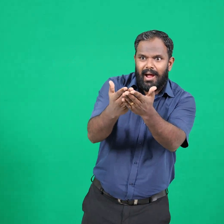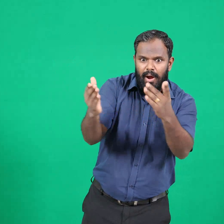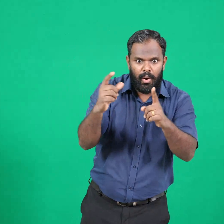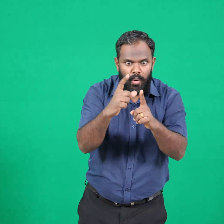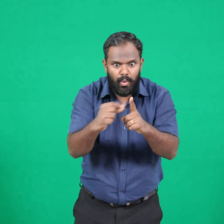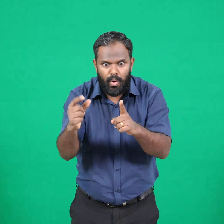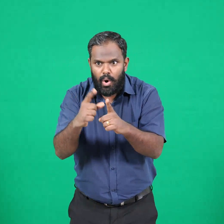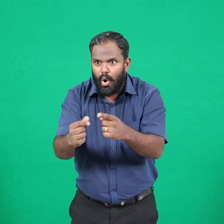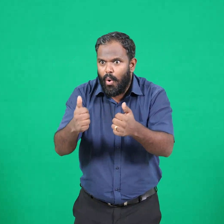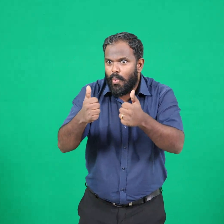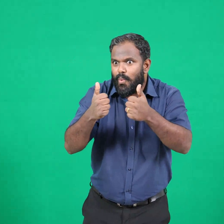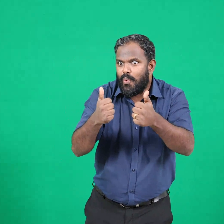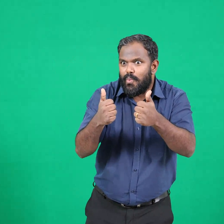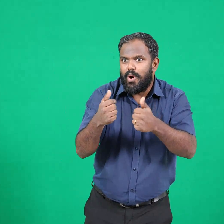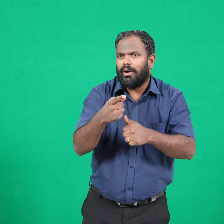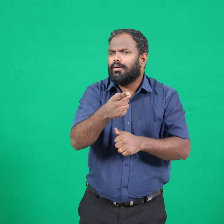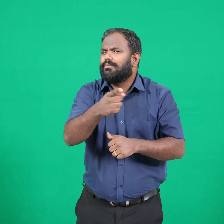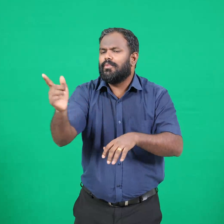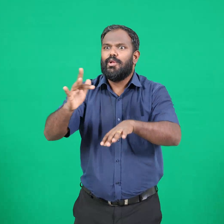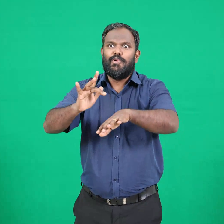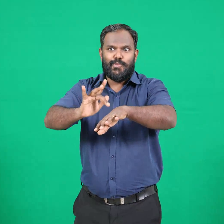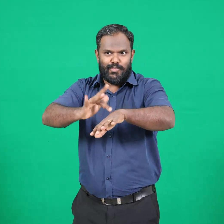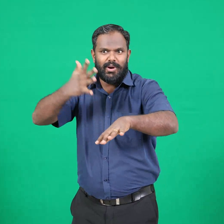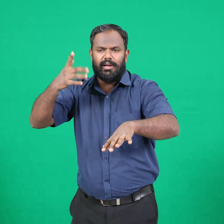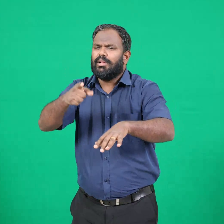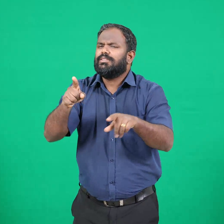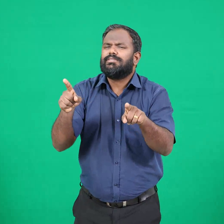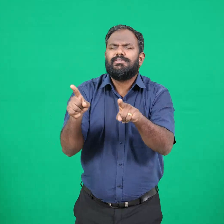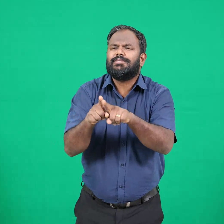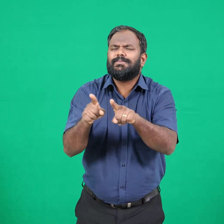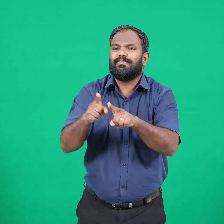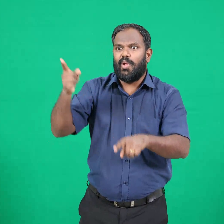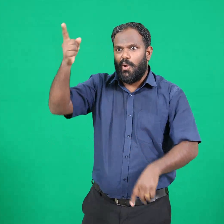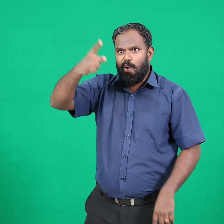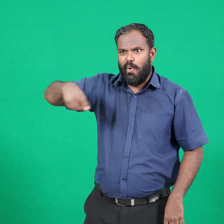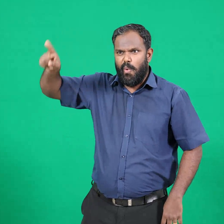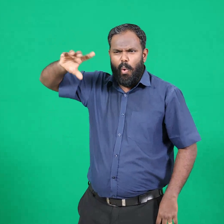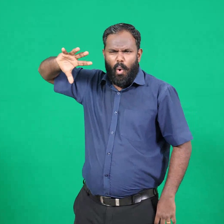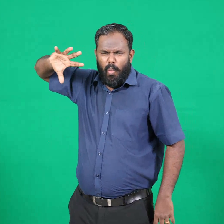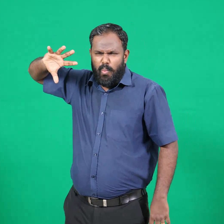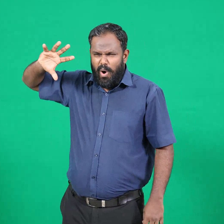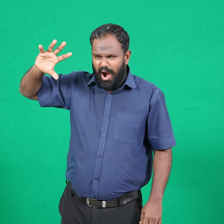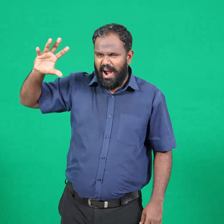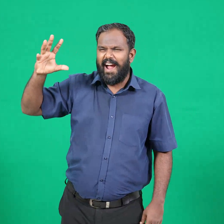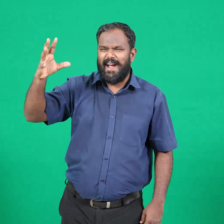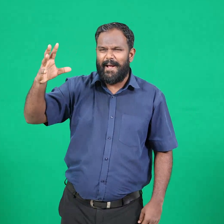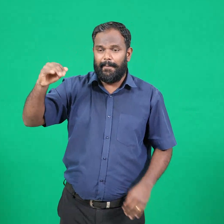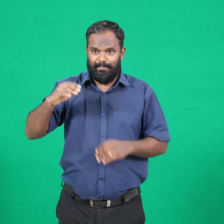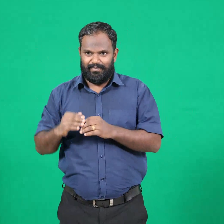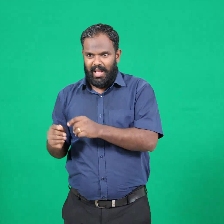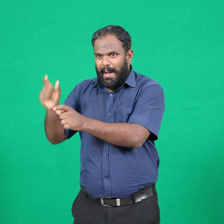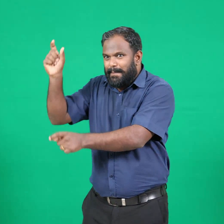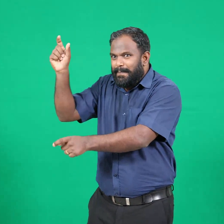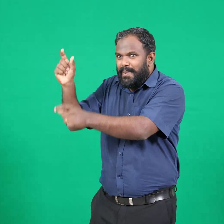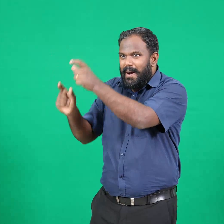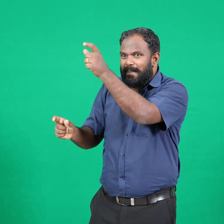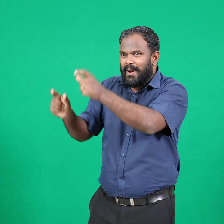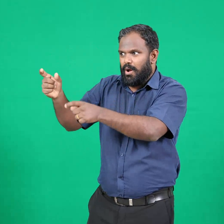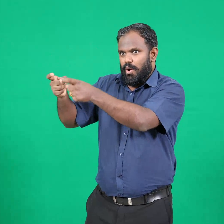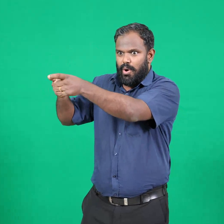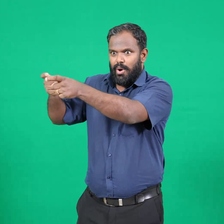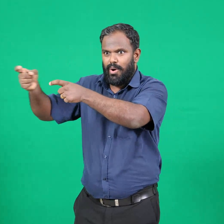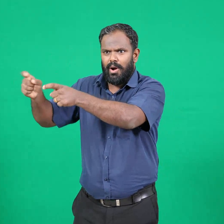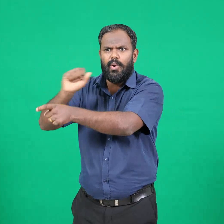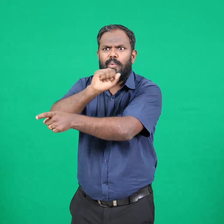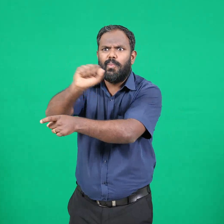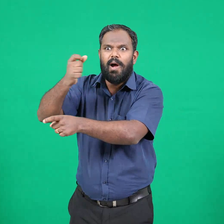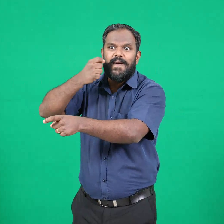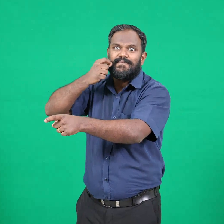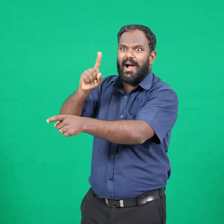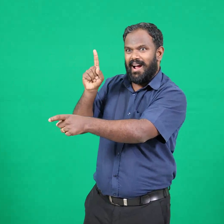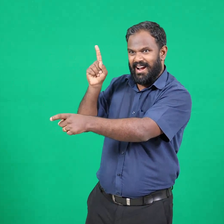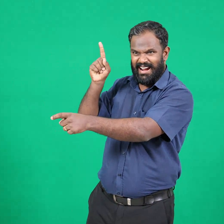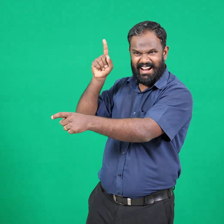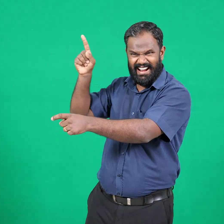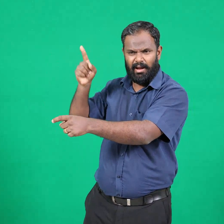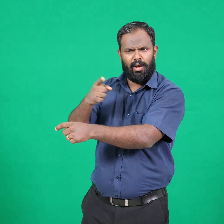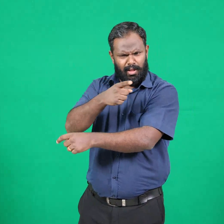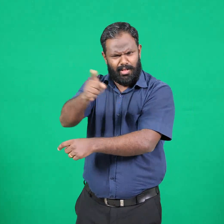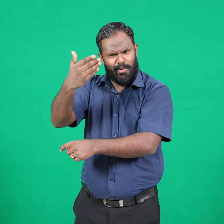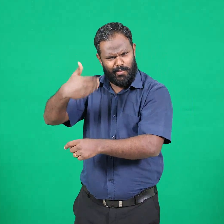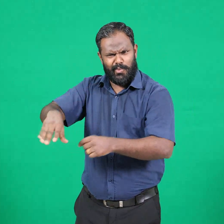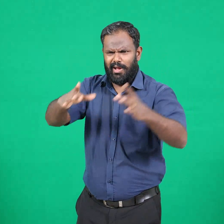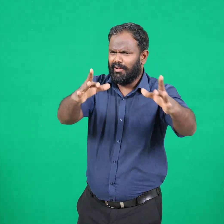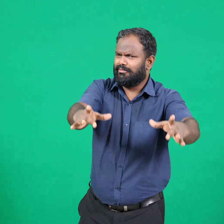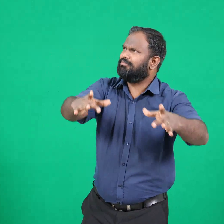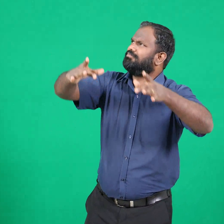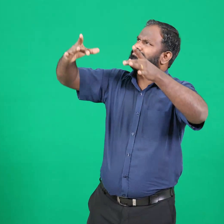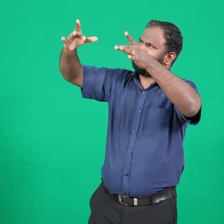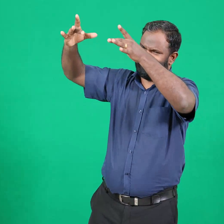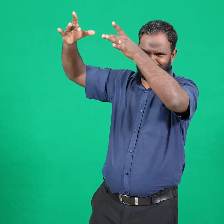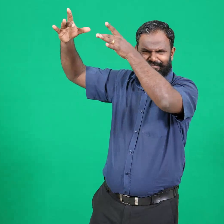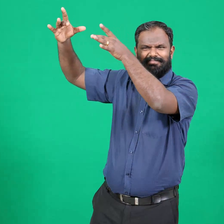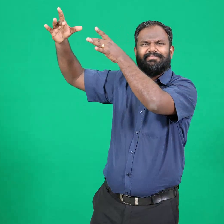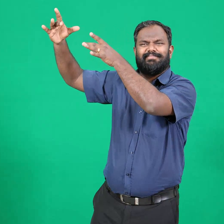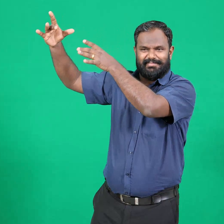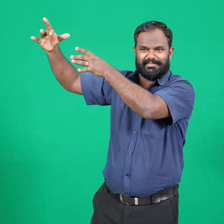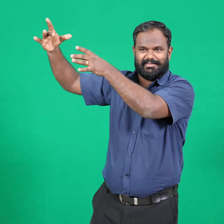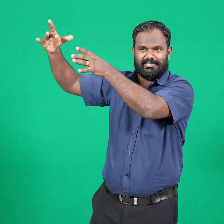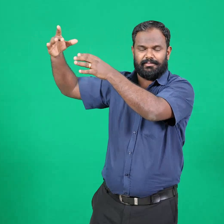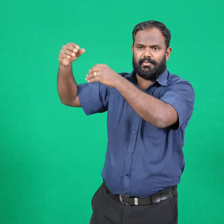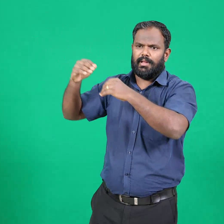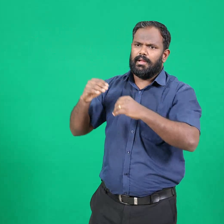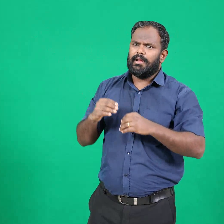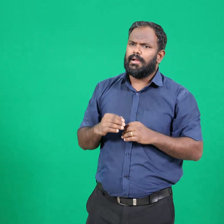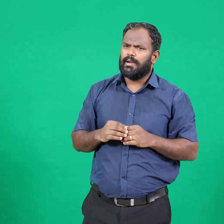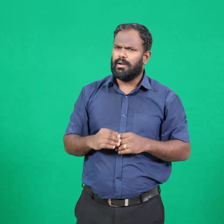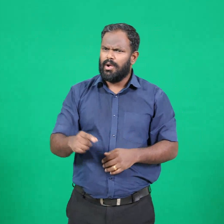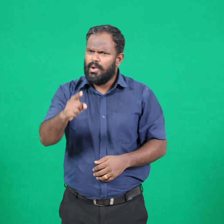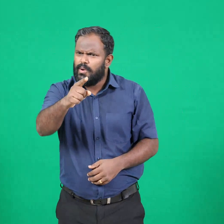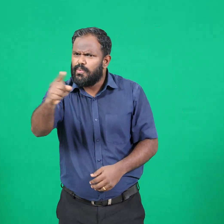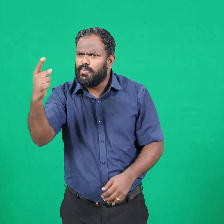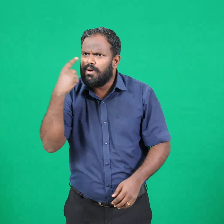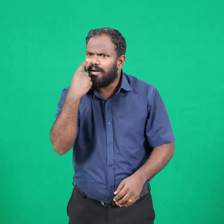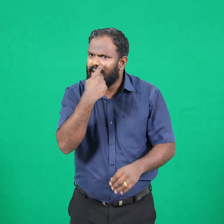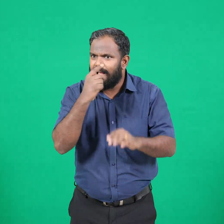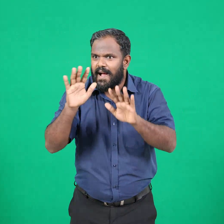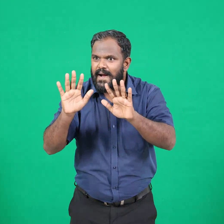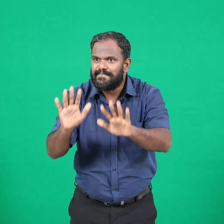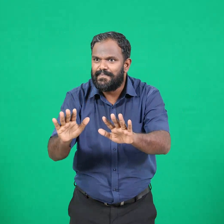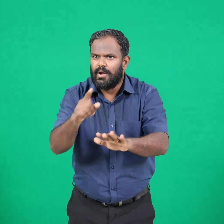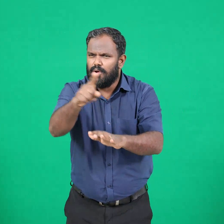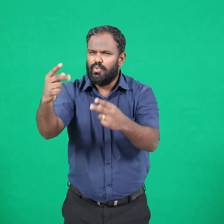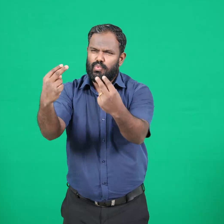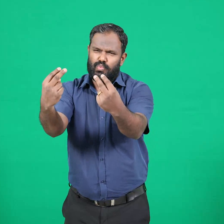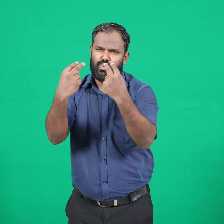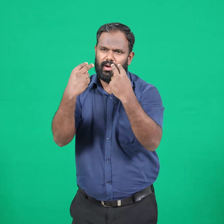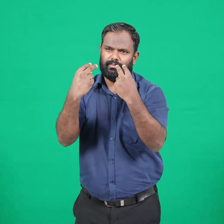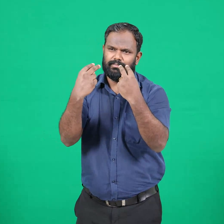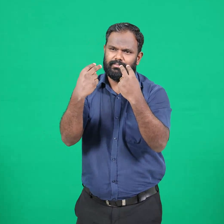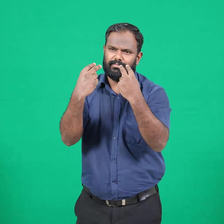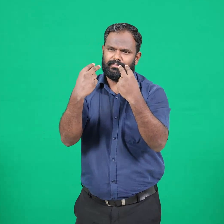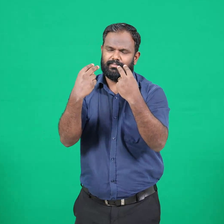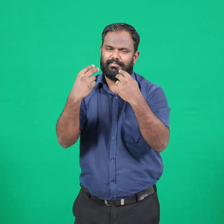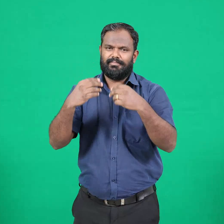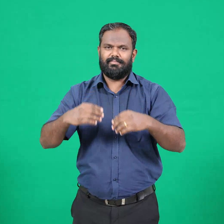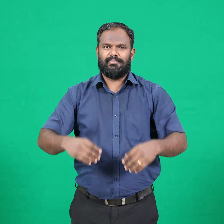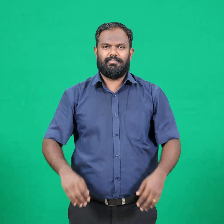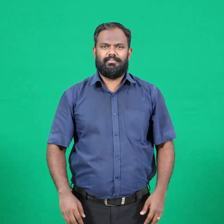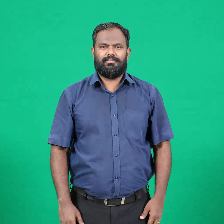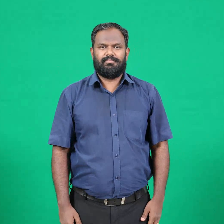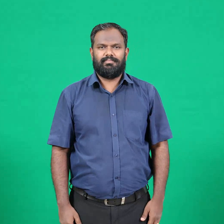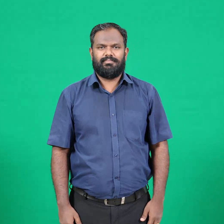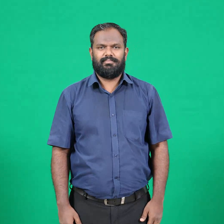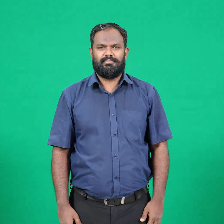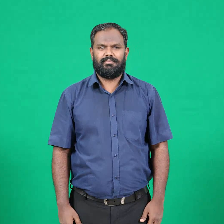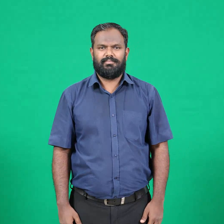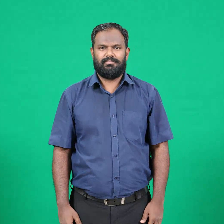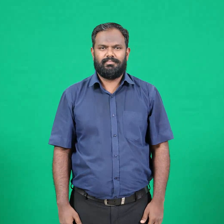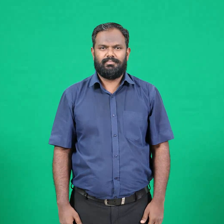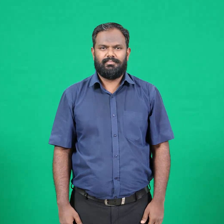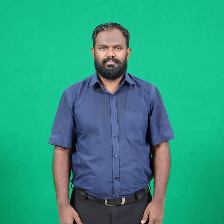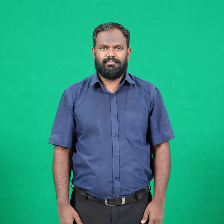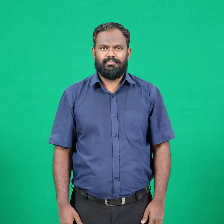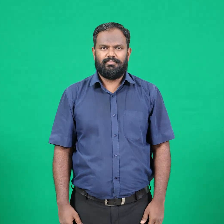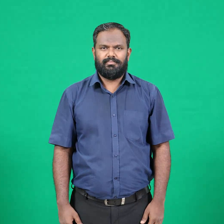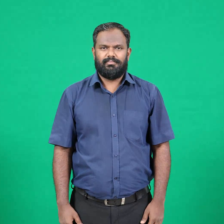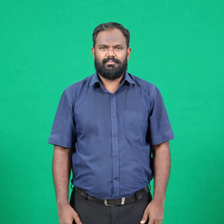Then the righteous will shine like the sun in the kingdom of their Father. He who has ears, let him hear.